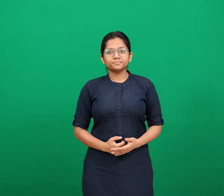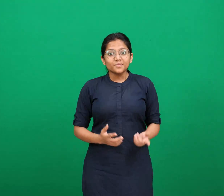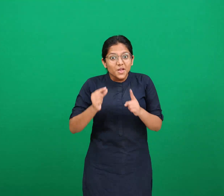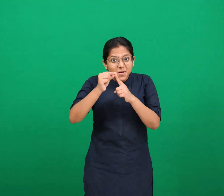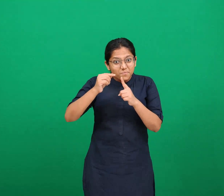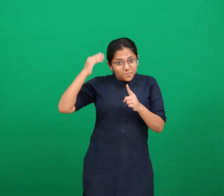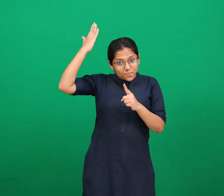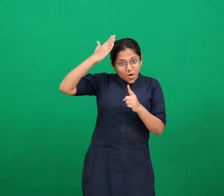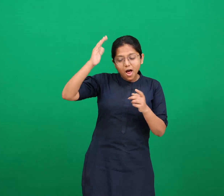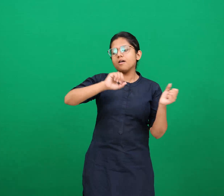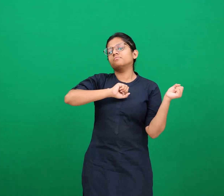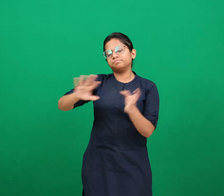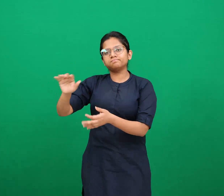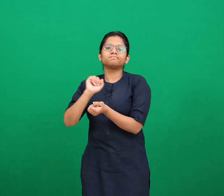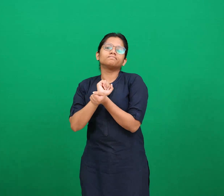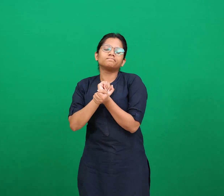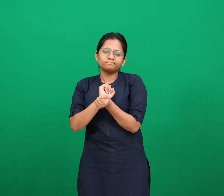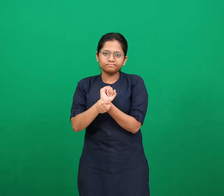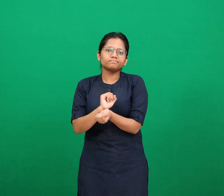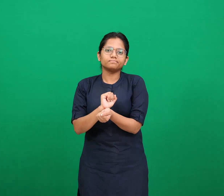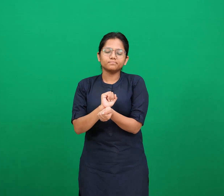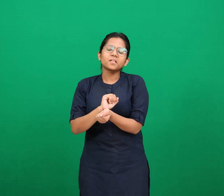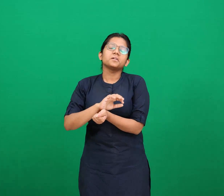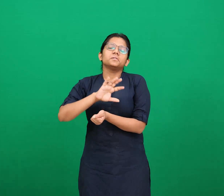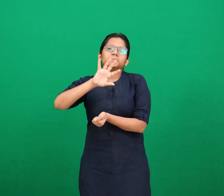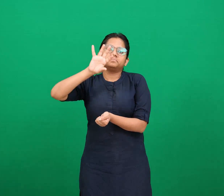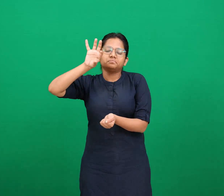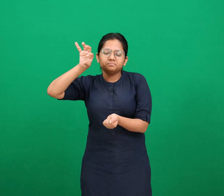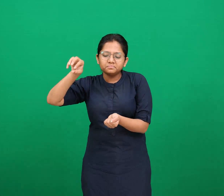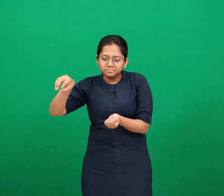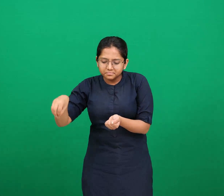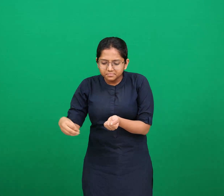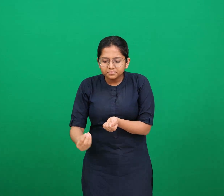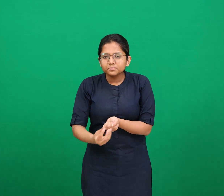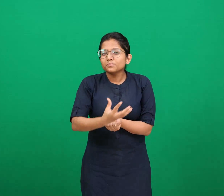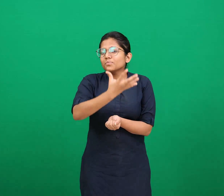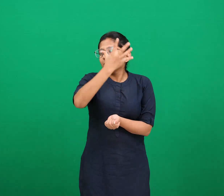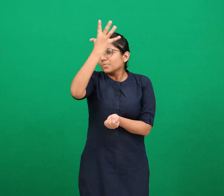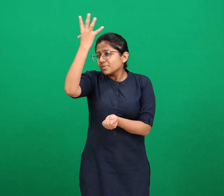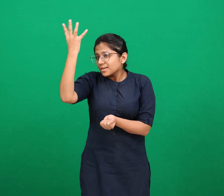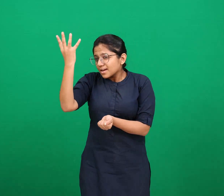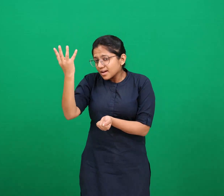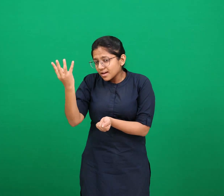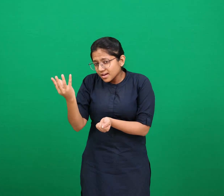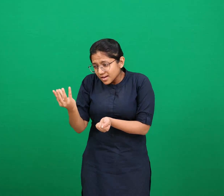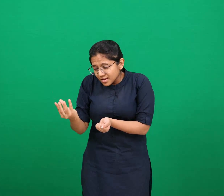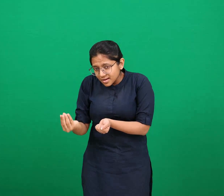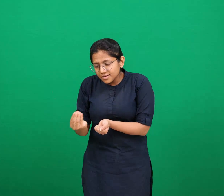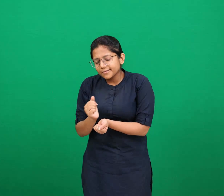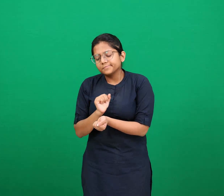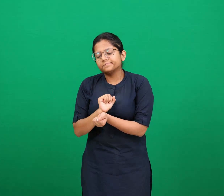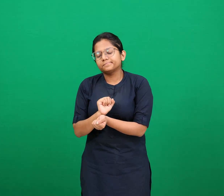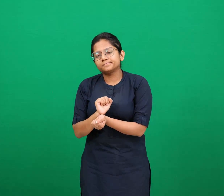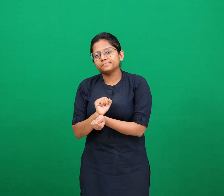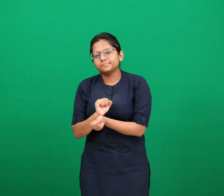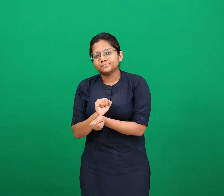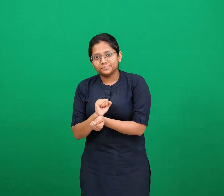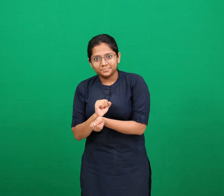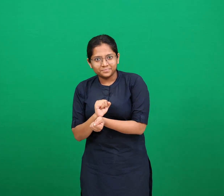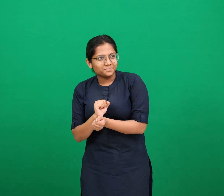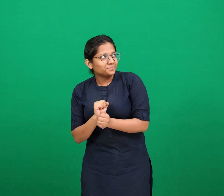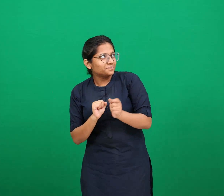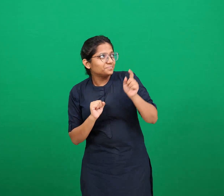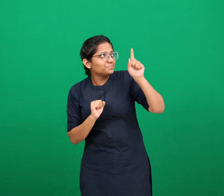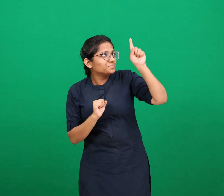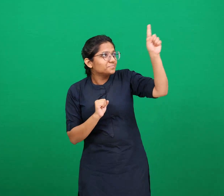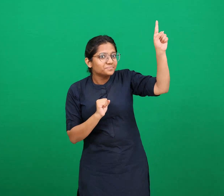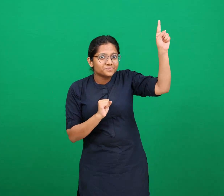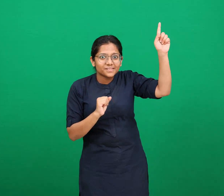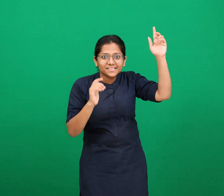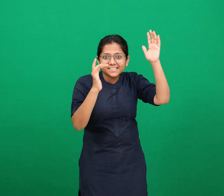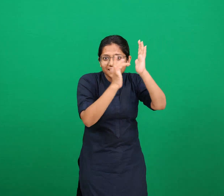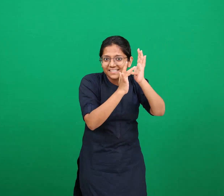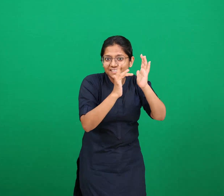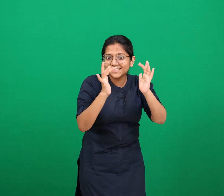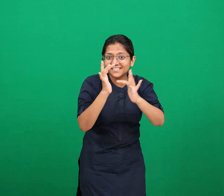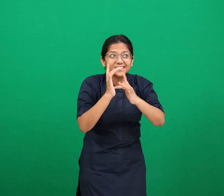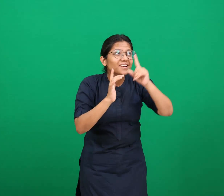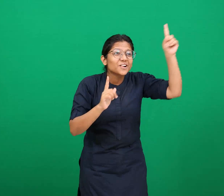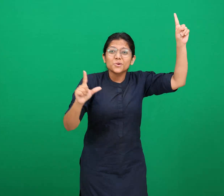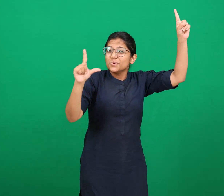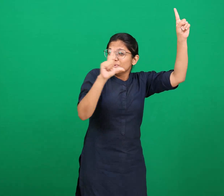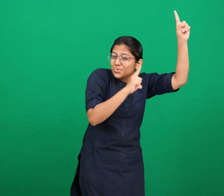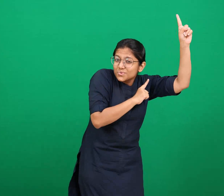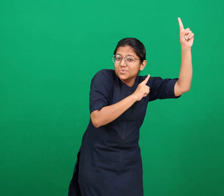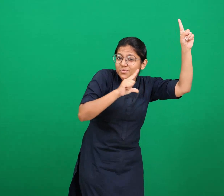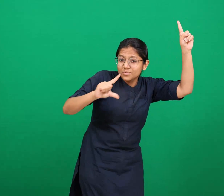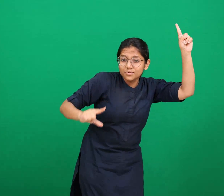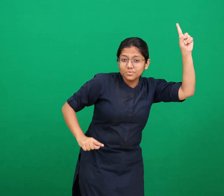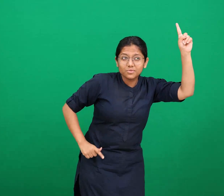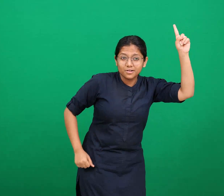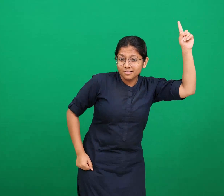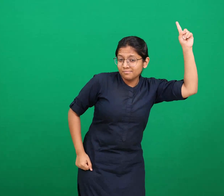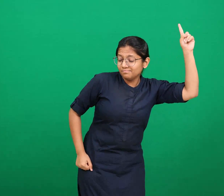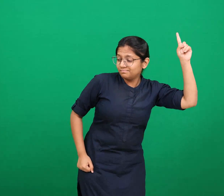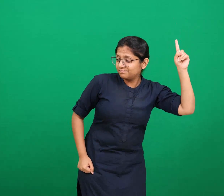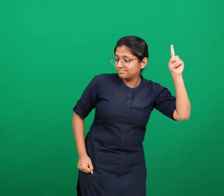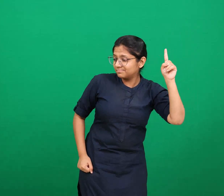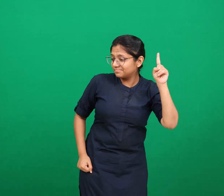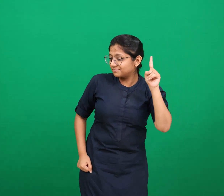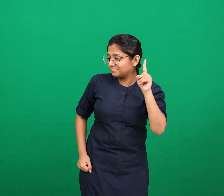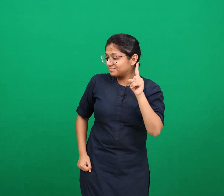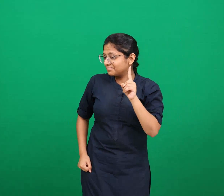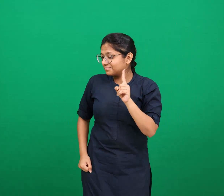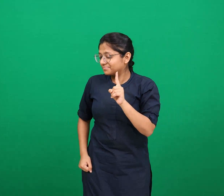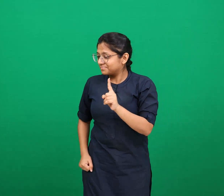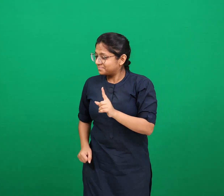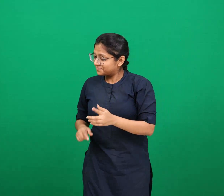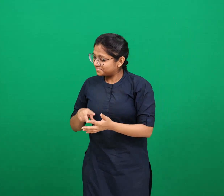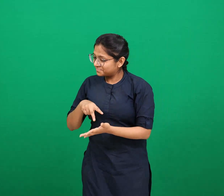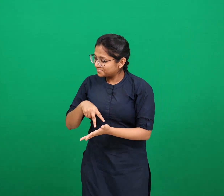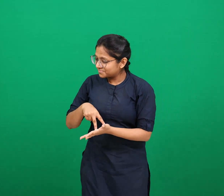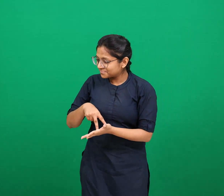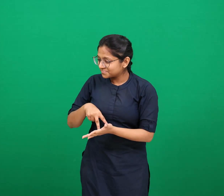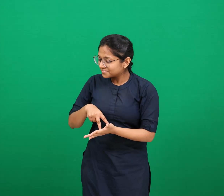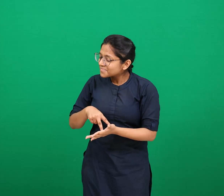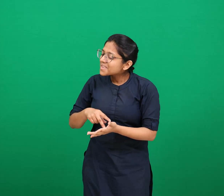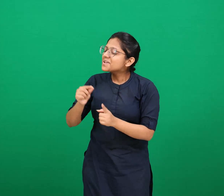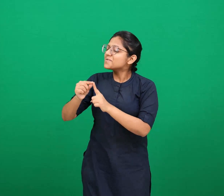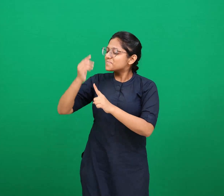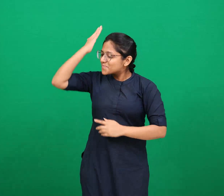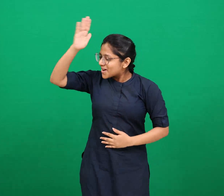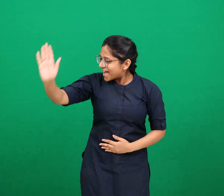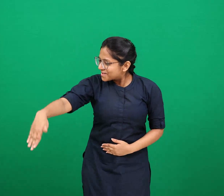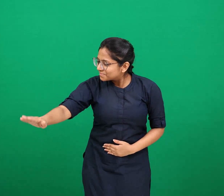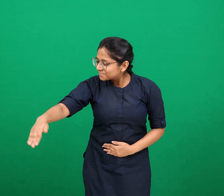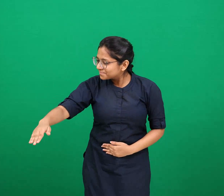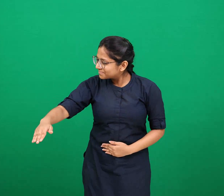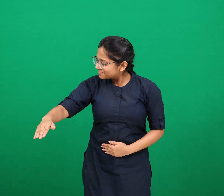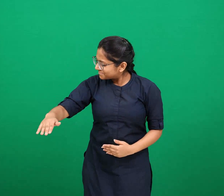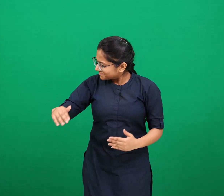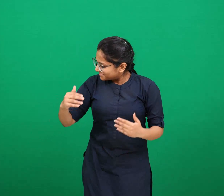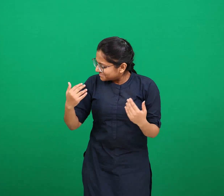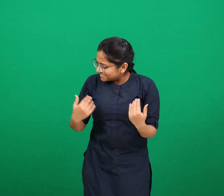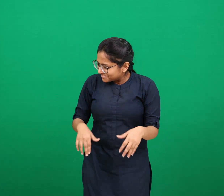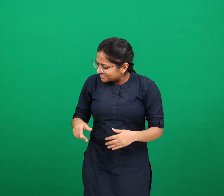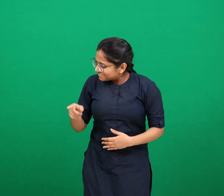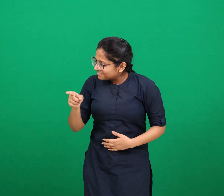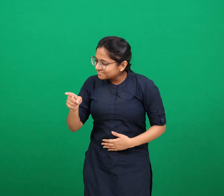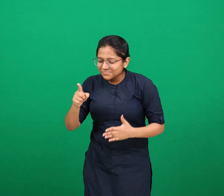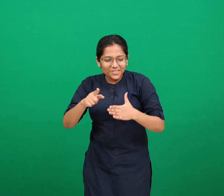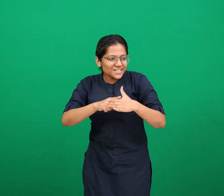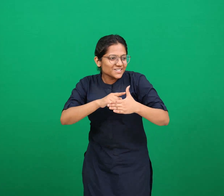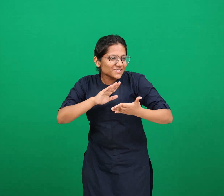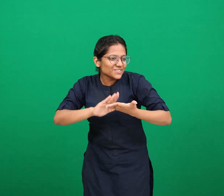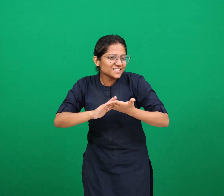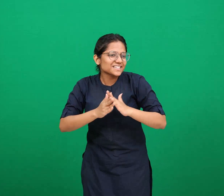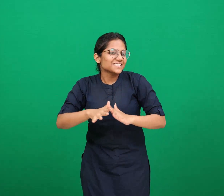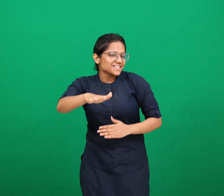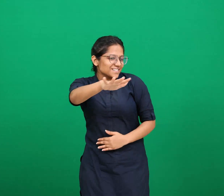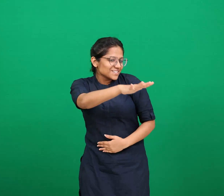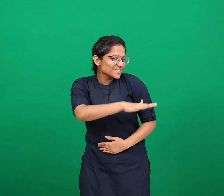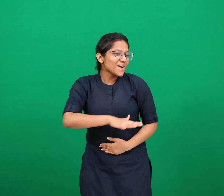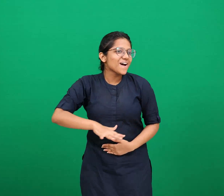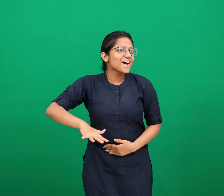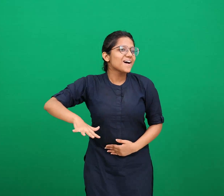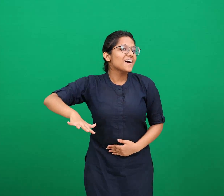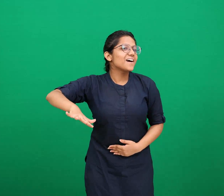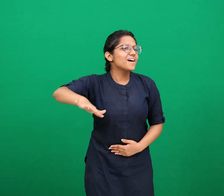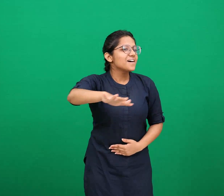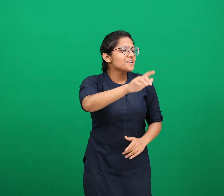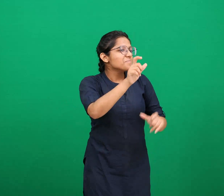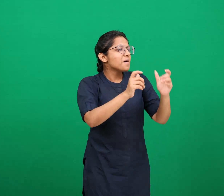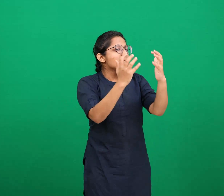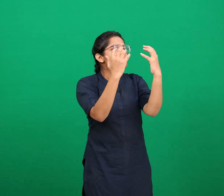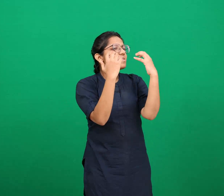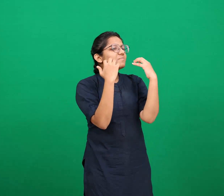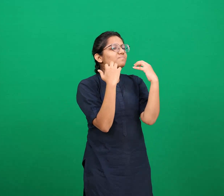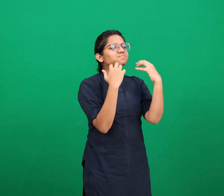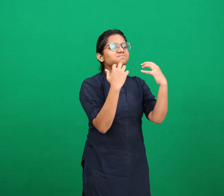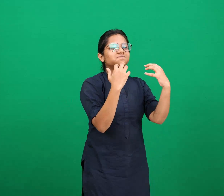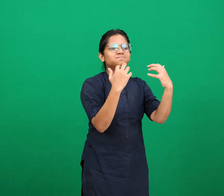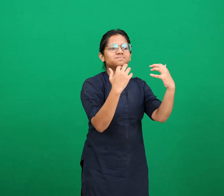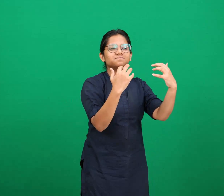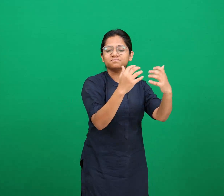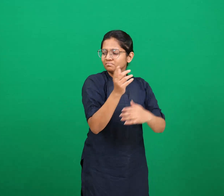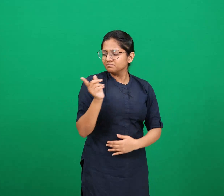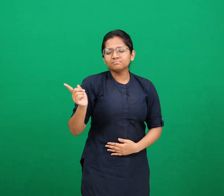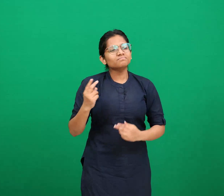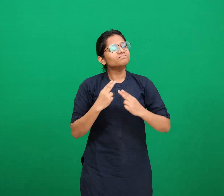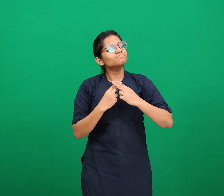The following night the Lord stood near Paul and said, "Take courage!